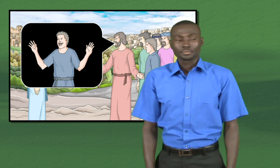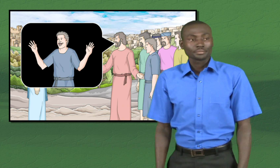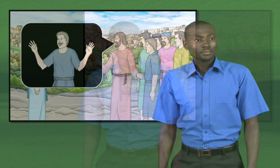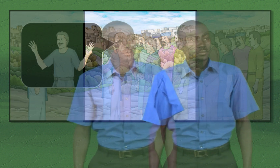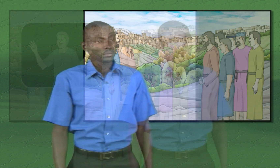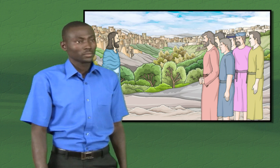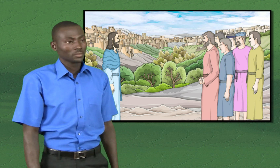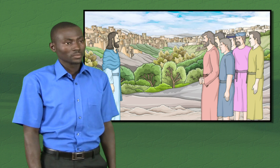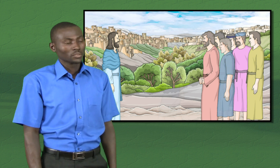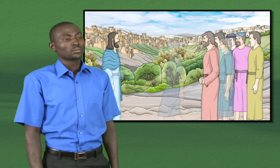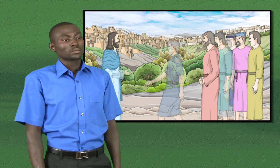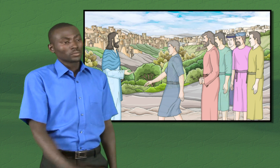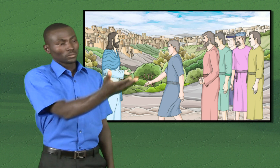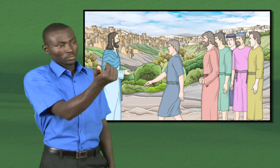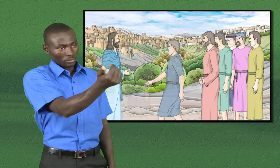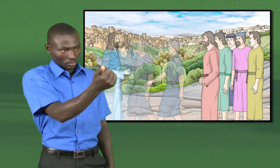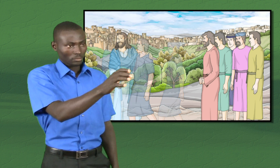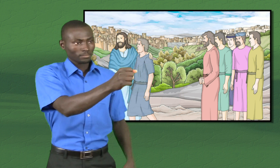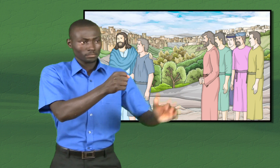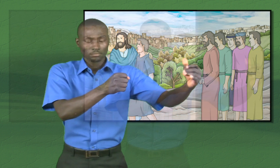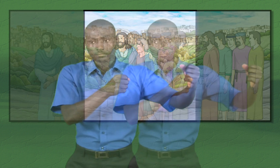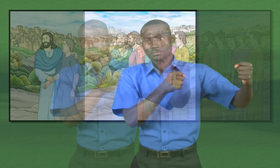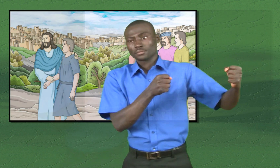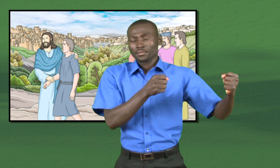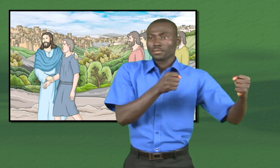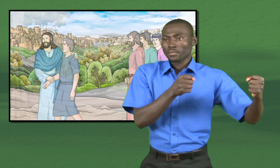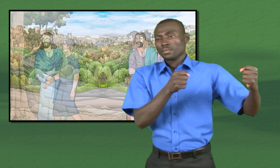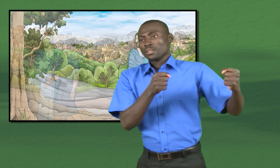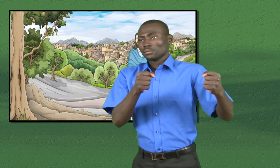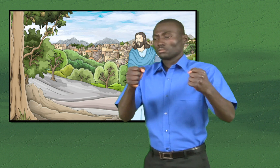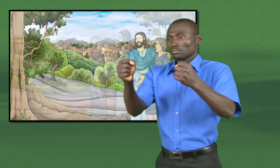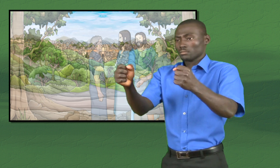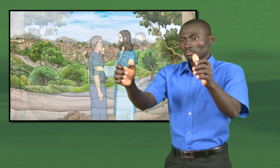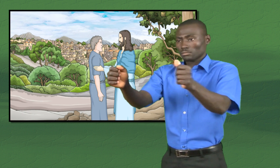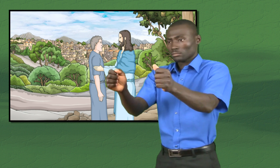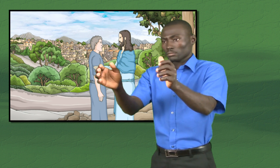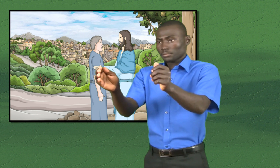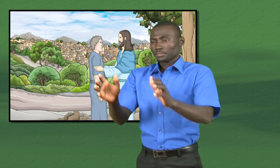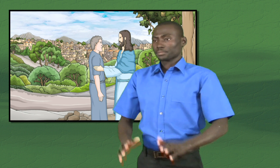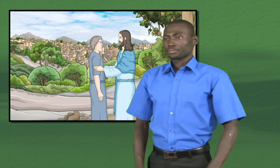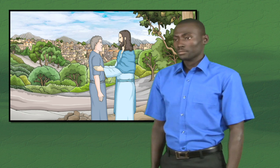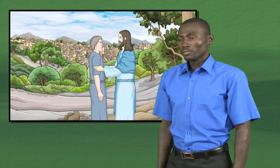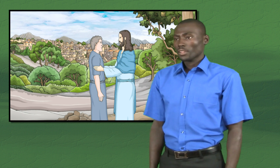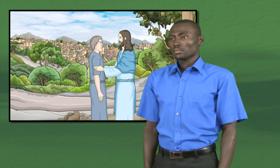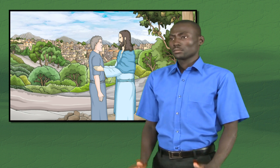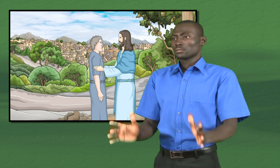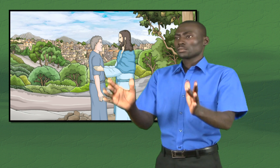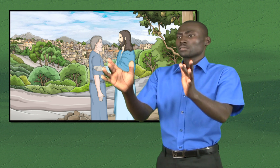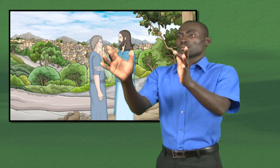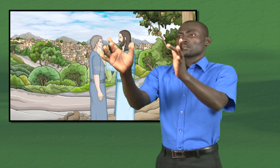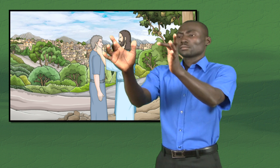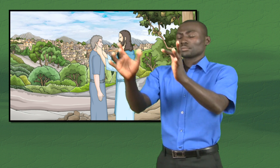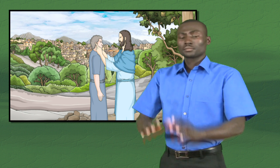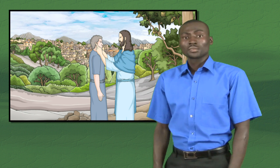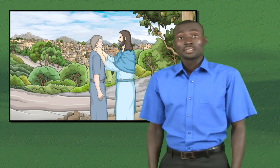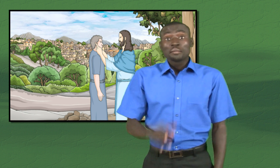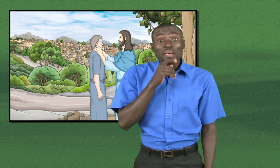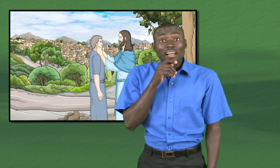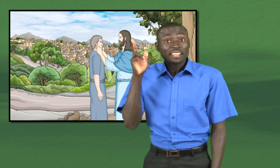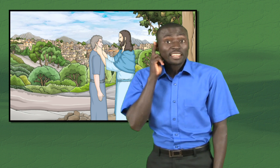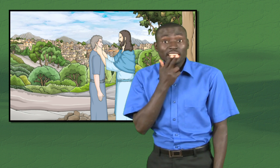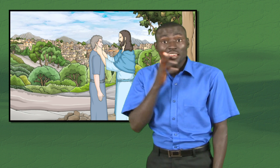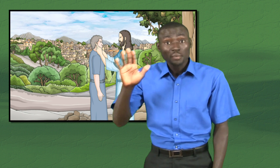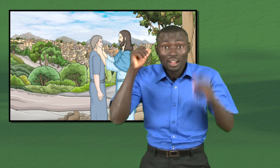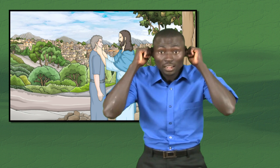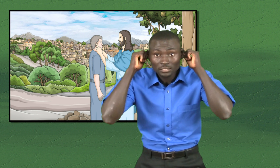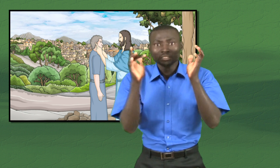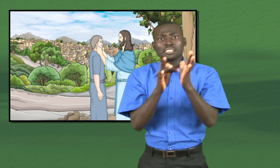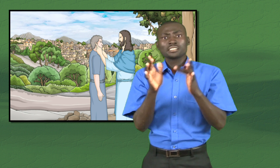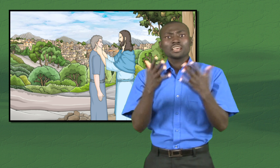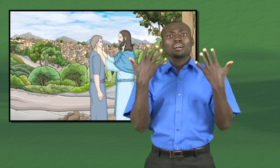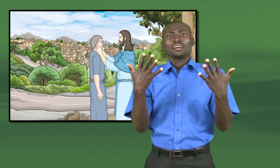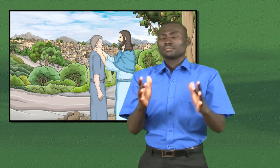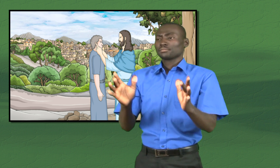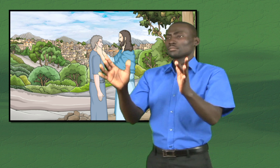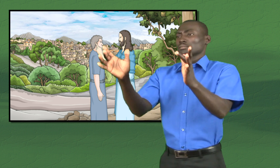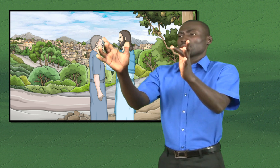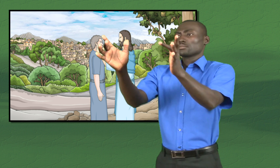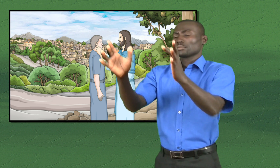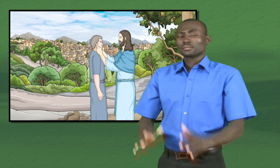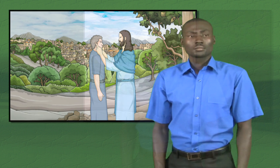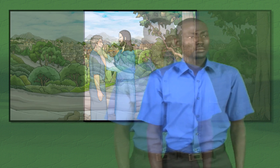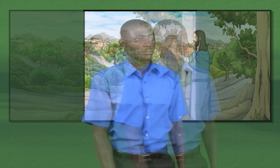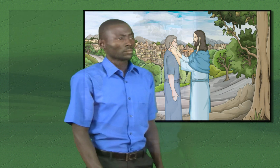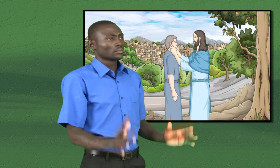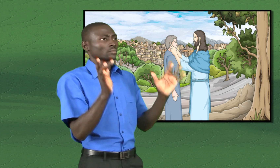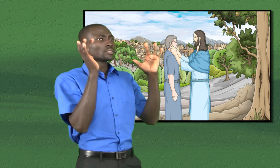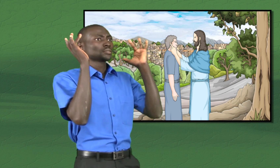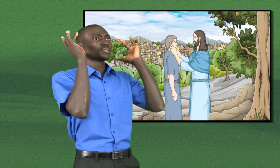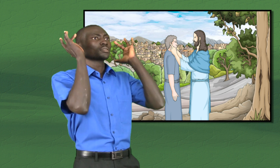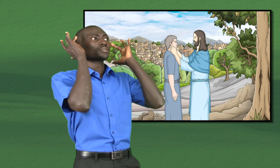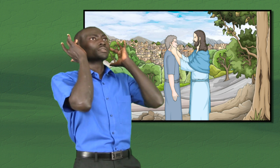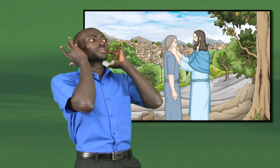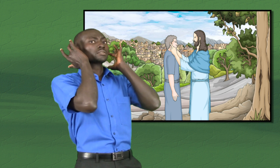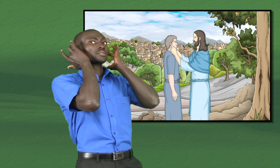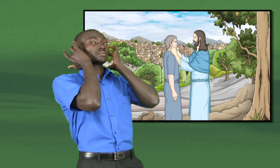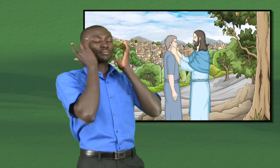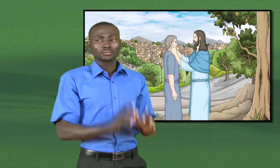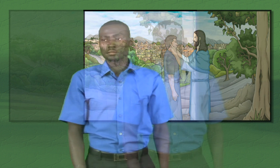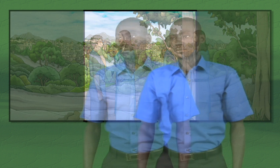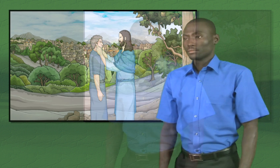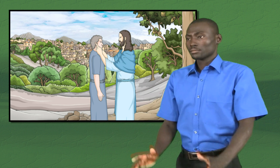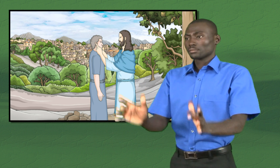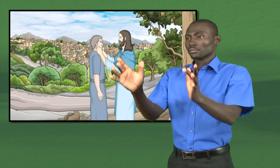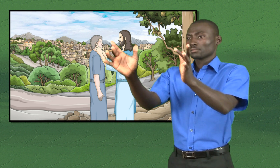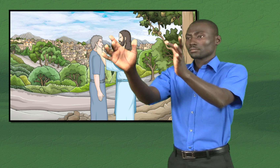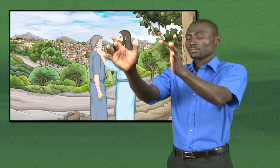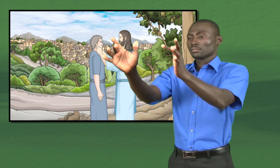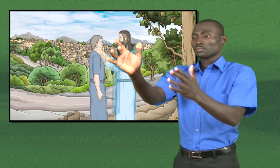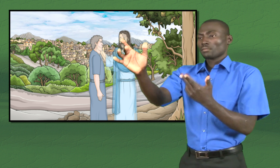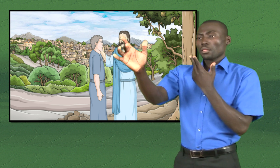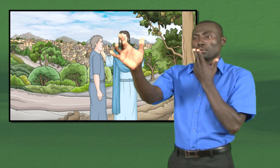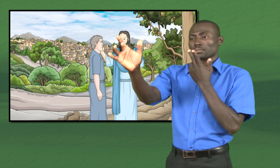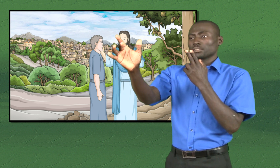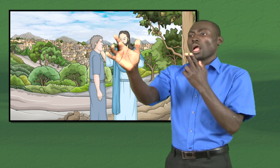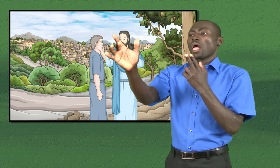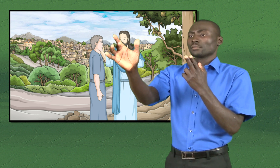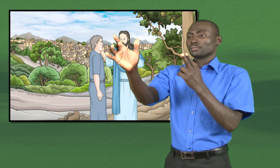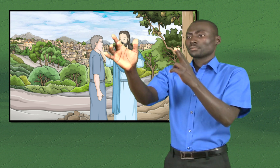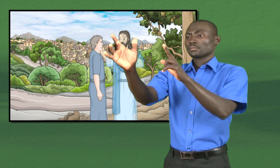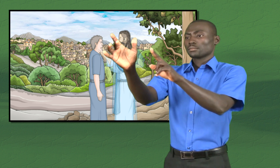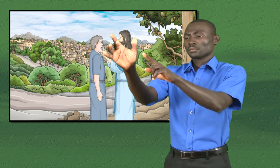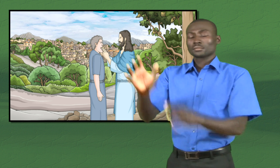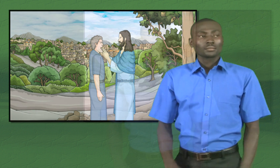So Jesus took him aside privately, away from the crowd, and put His fingers into the man’s ears.